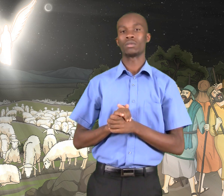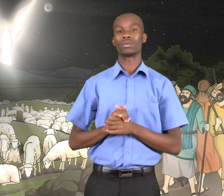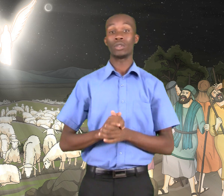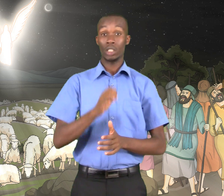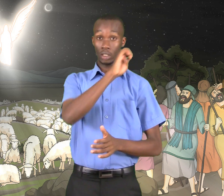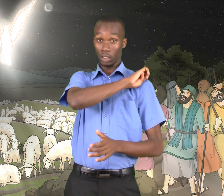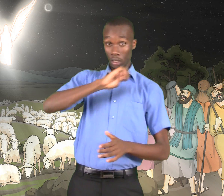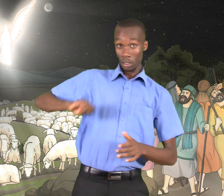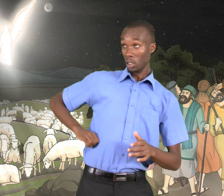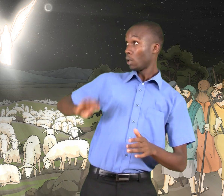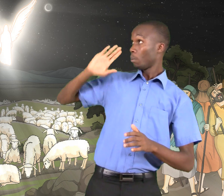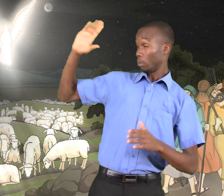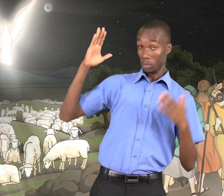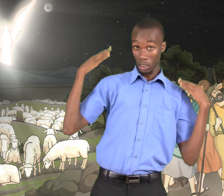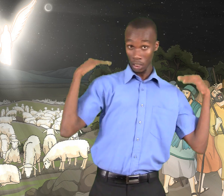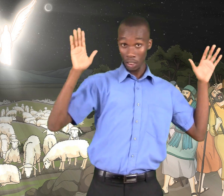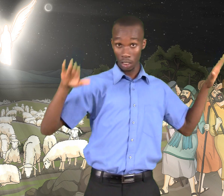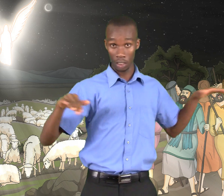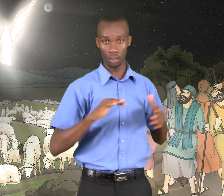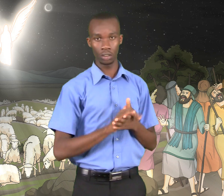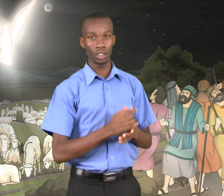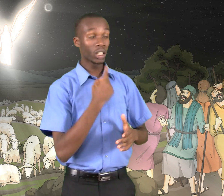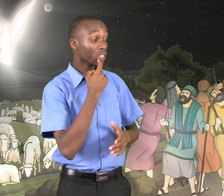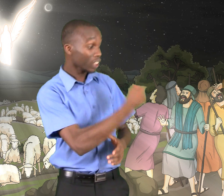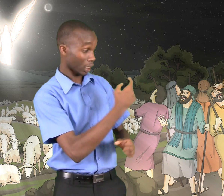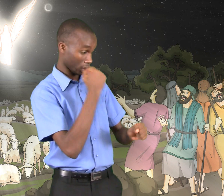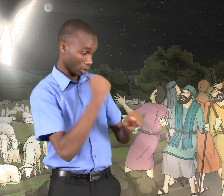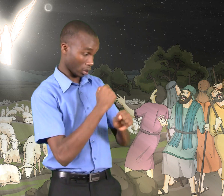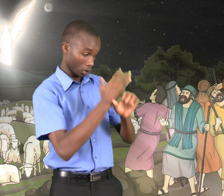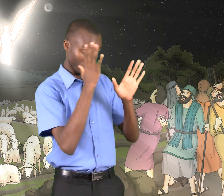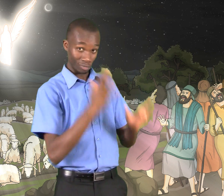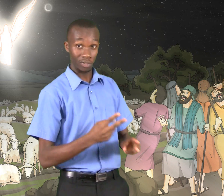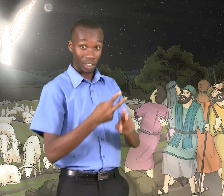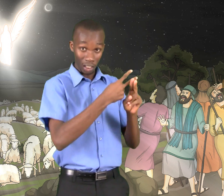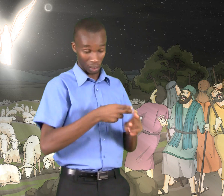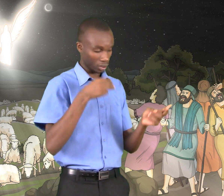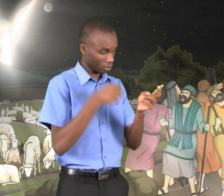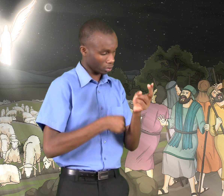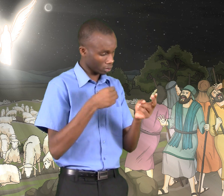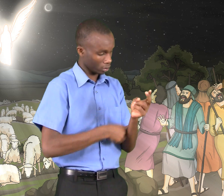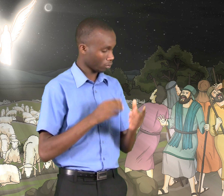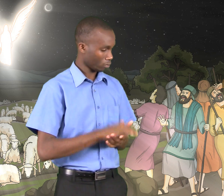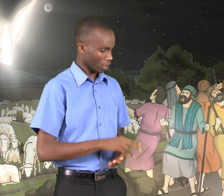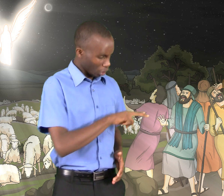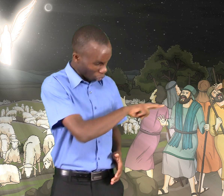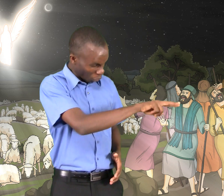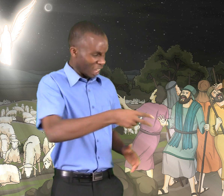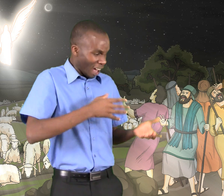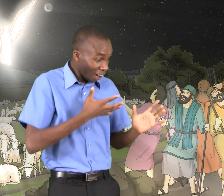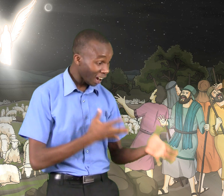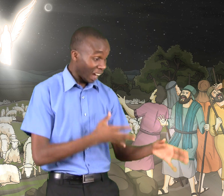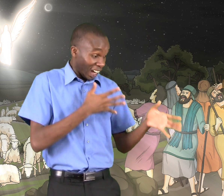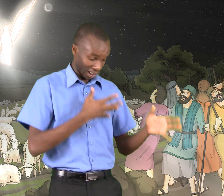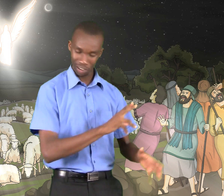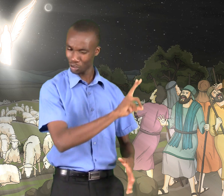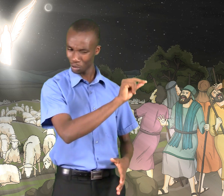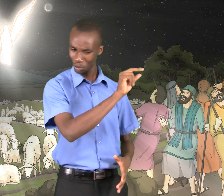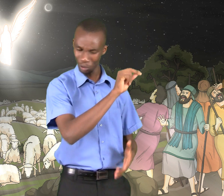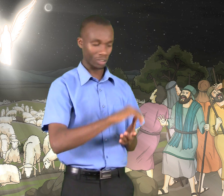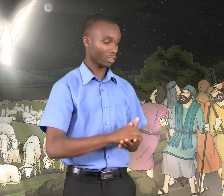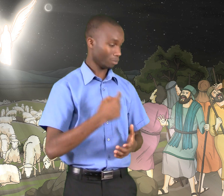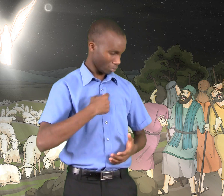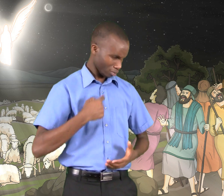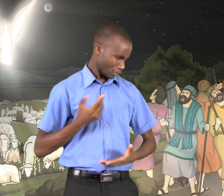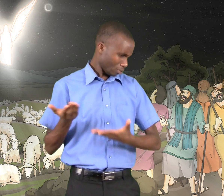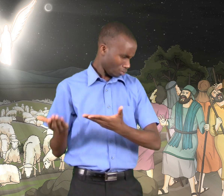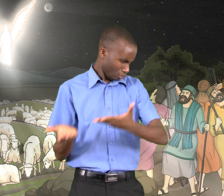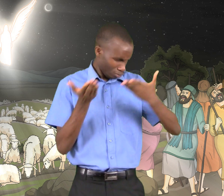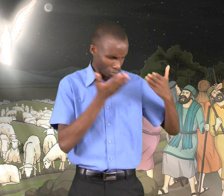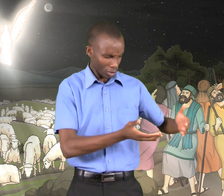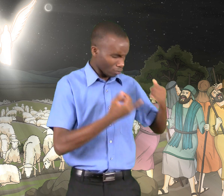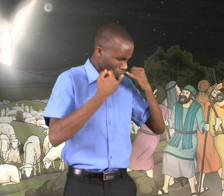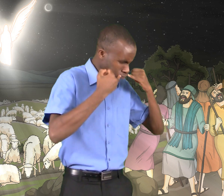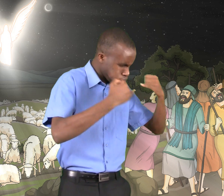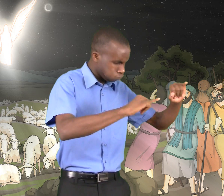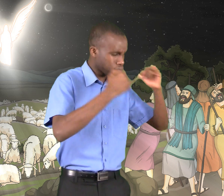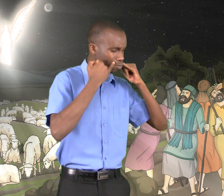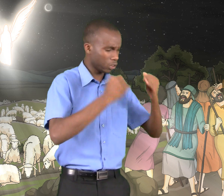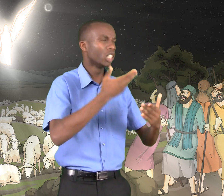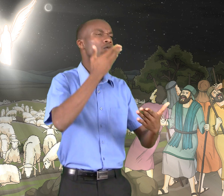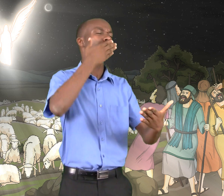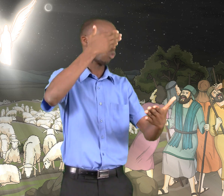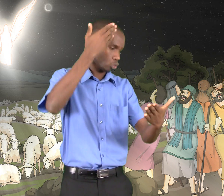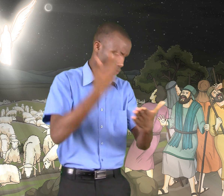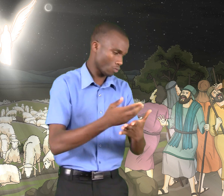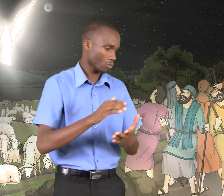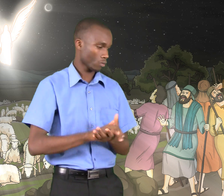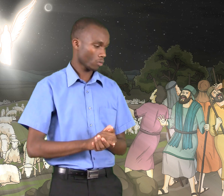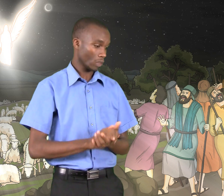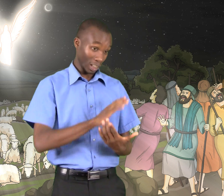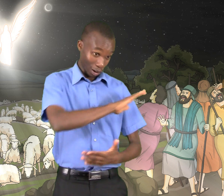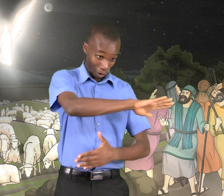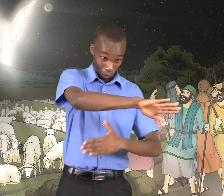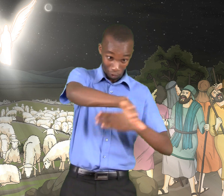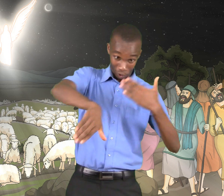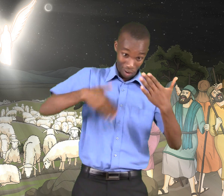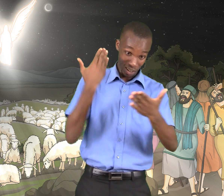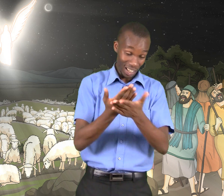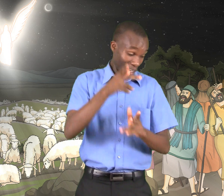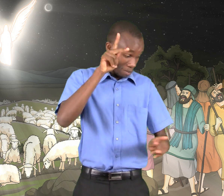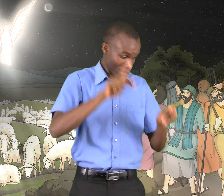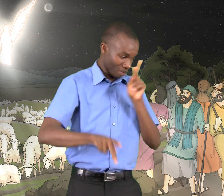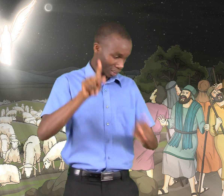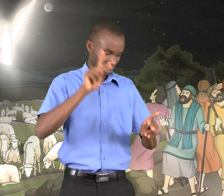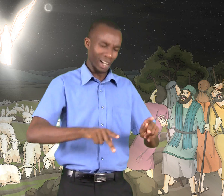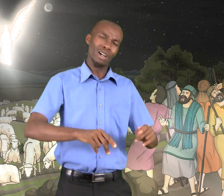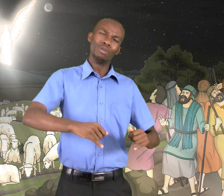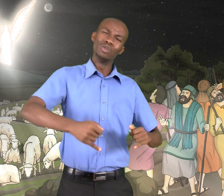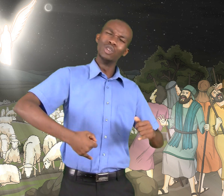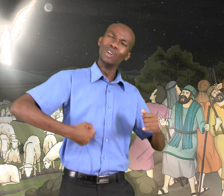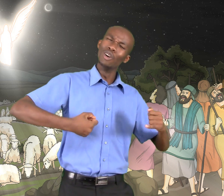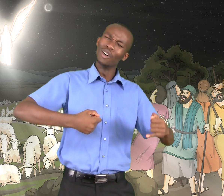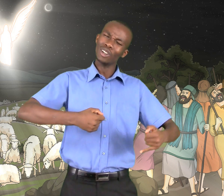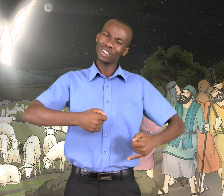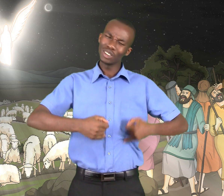But the angel said to them, “Do not be afraid!